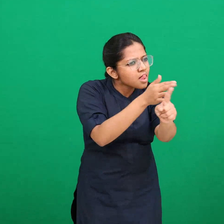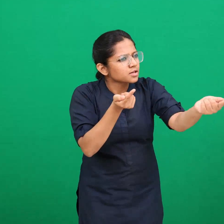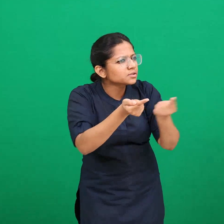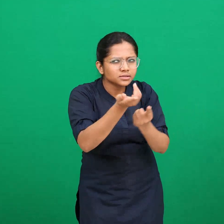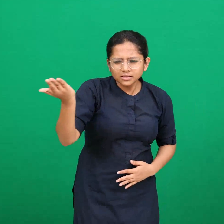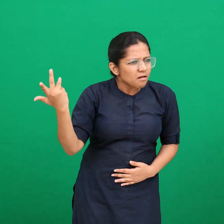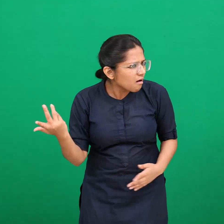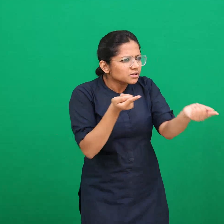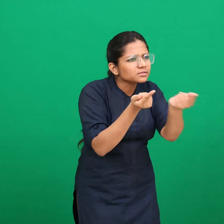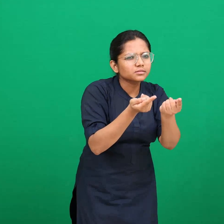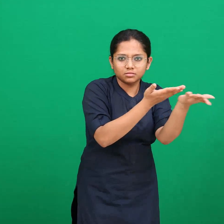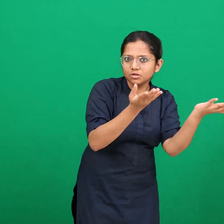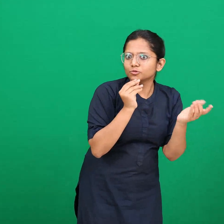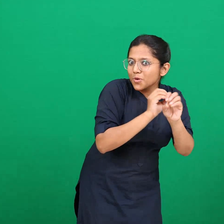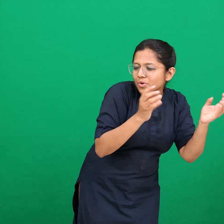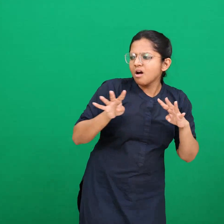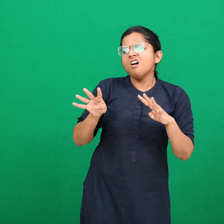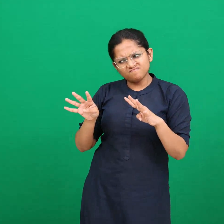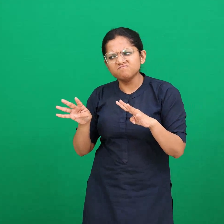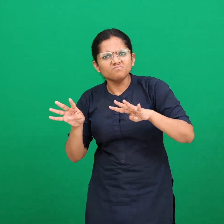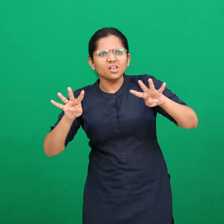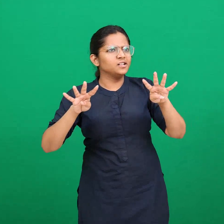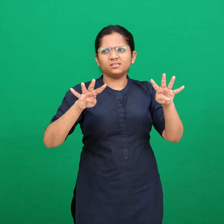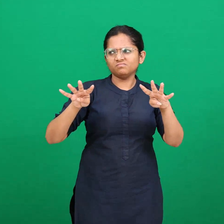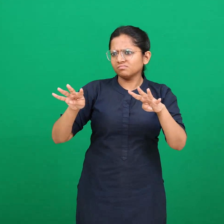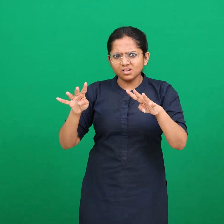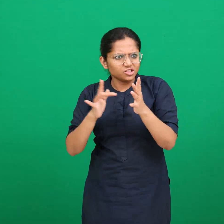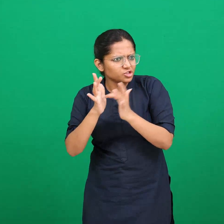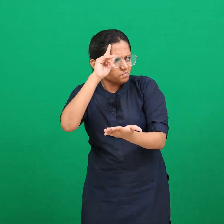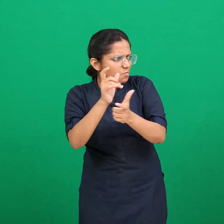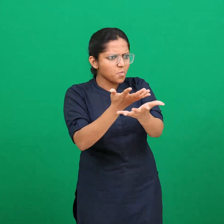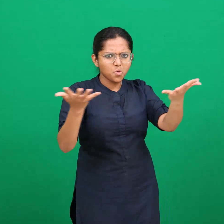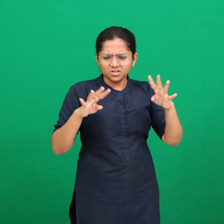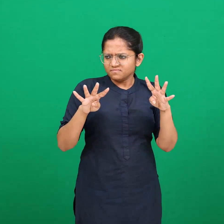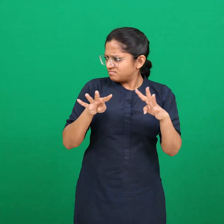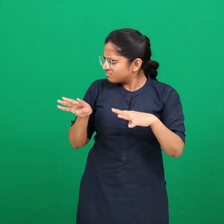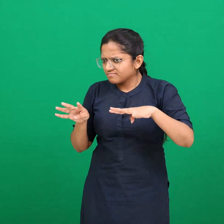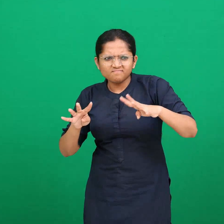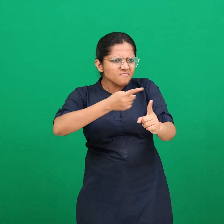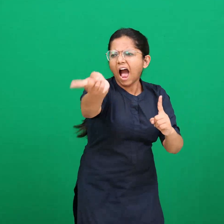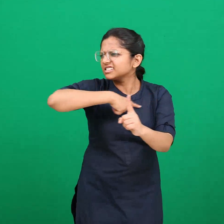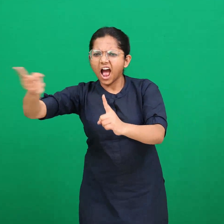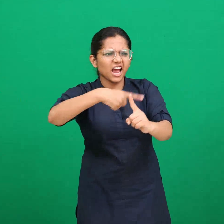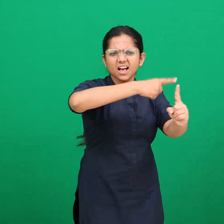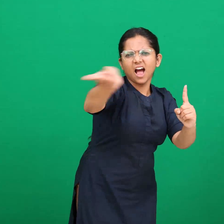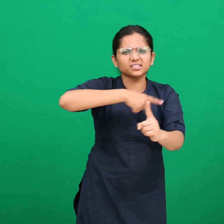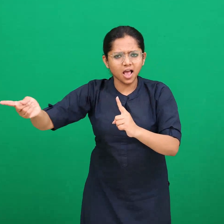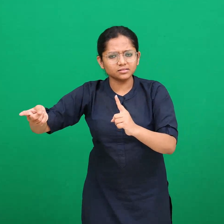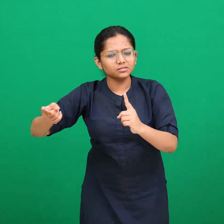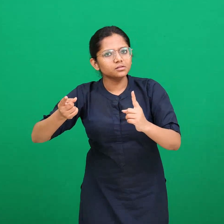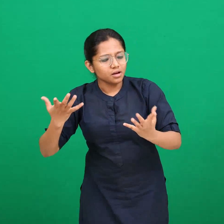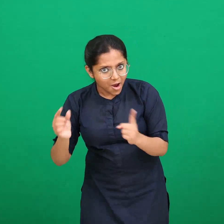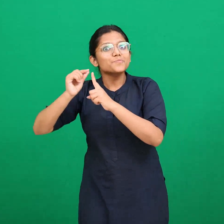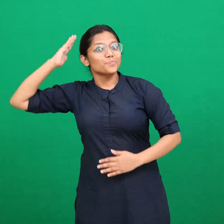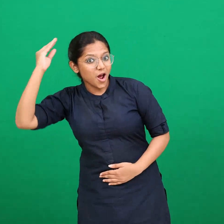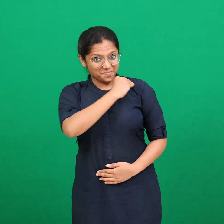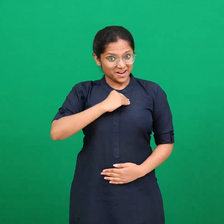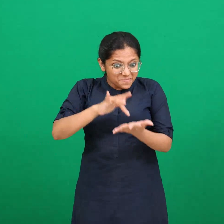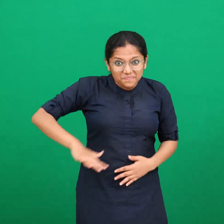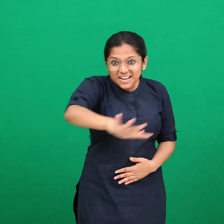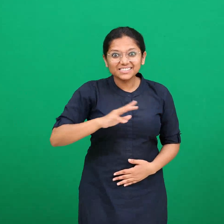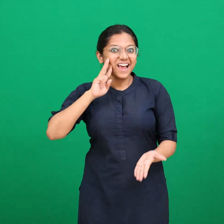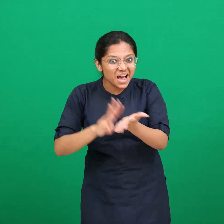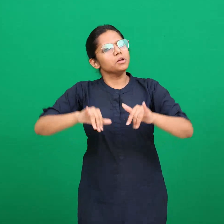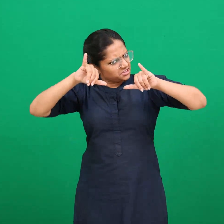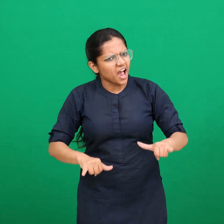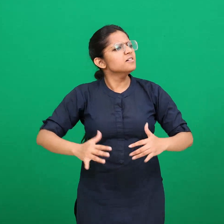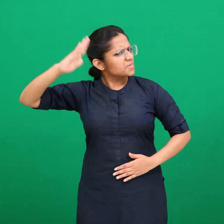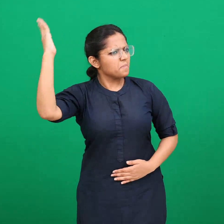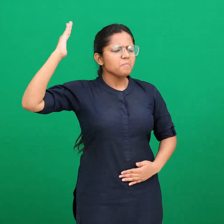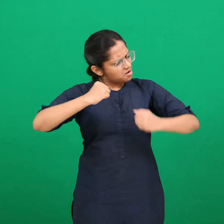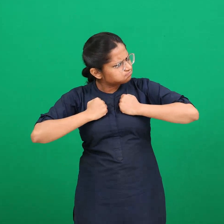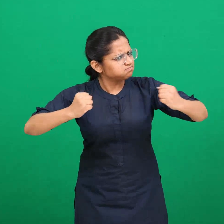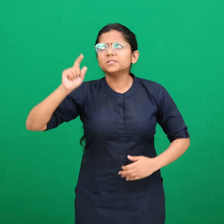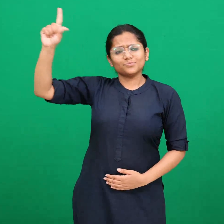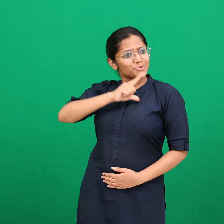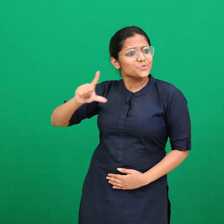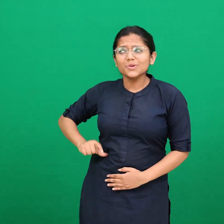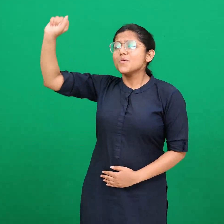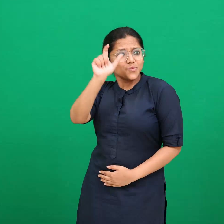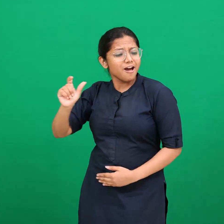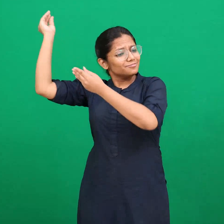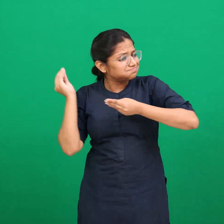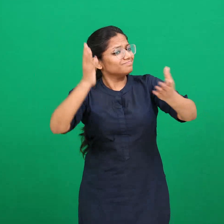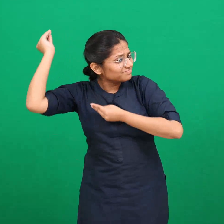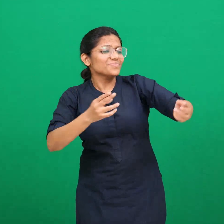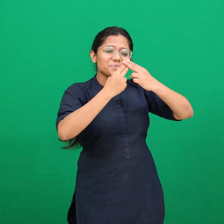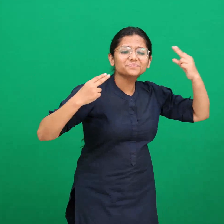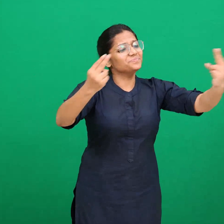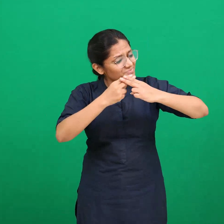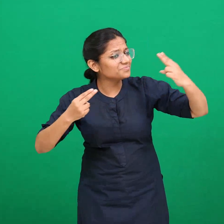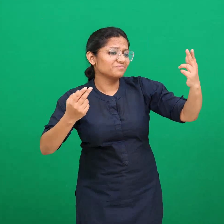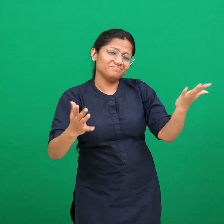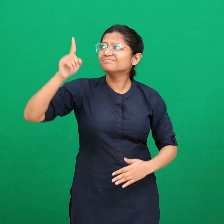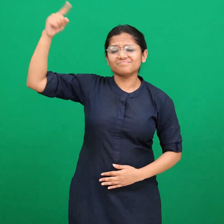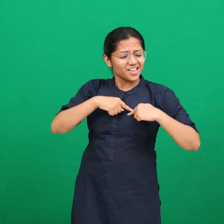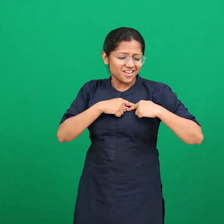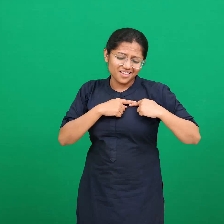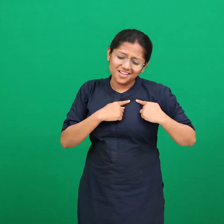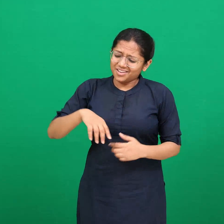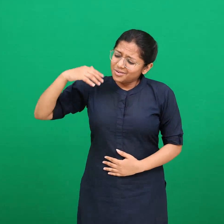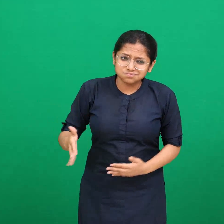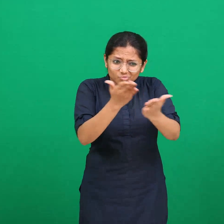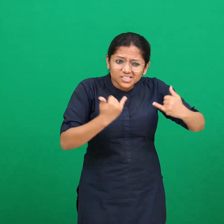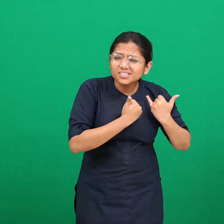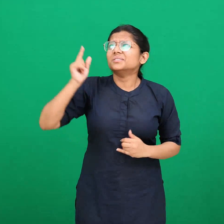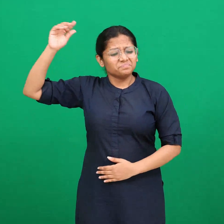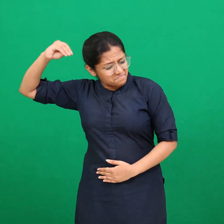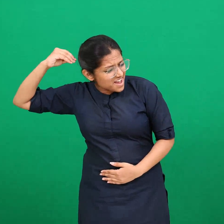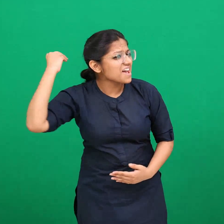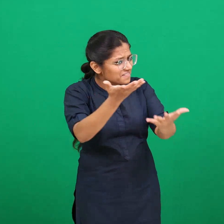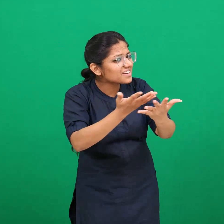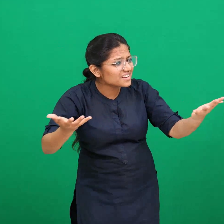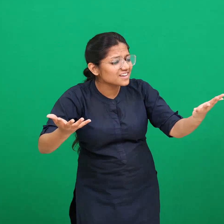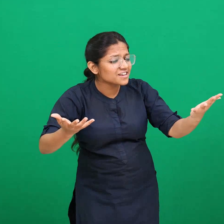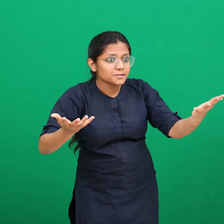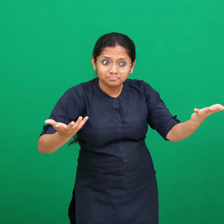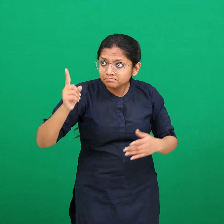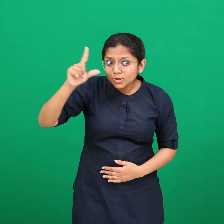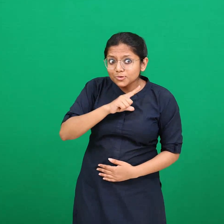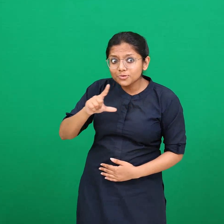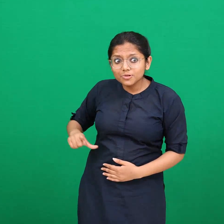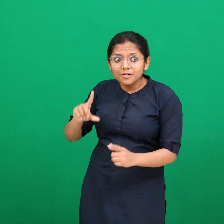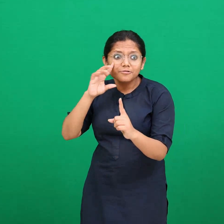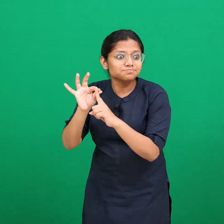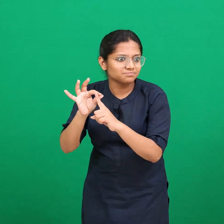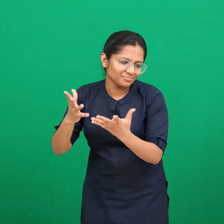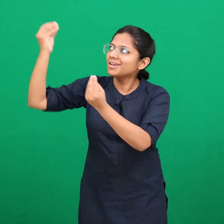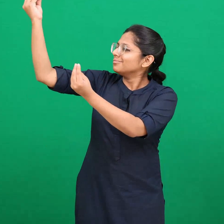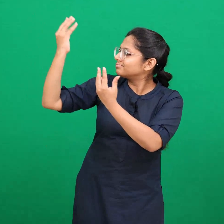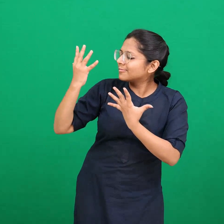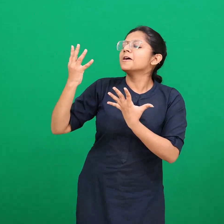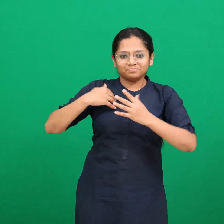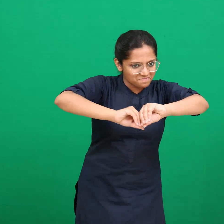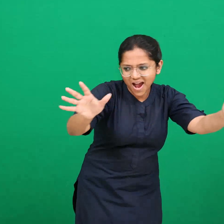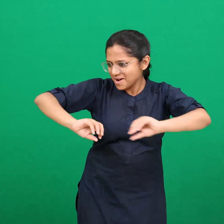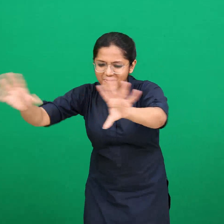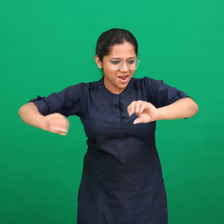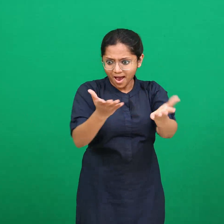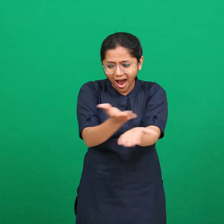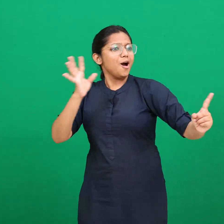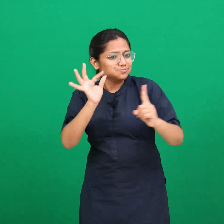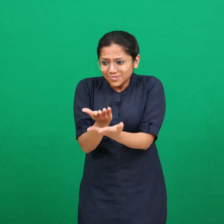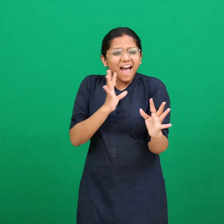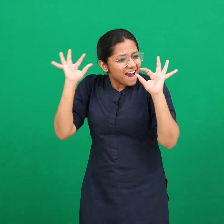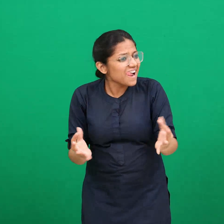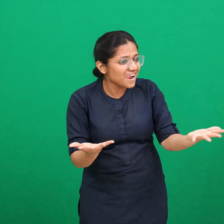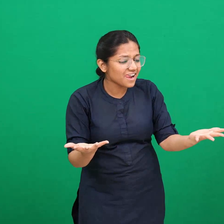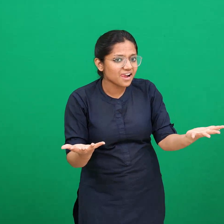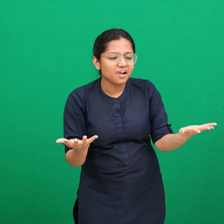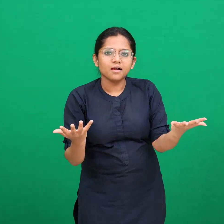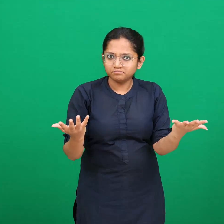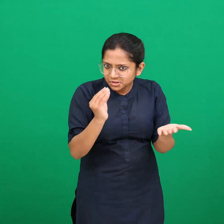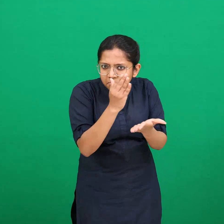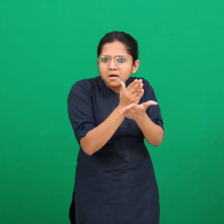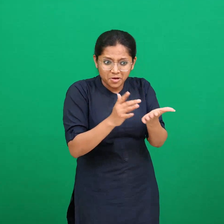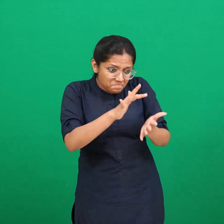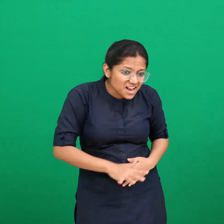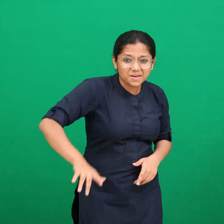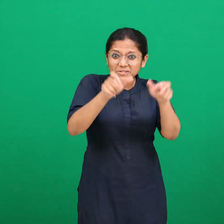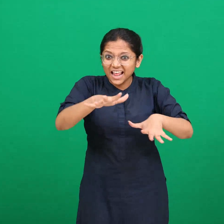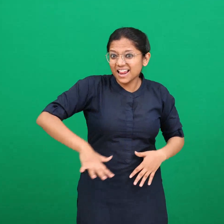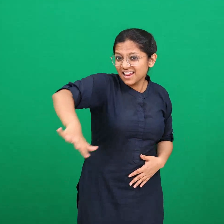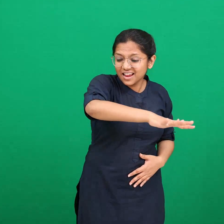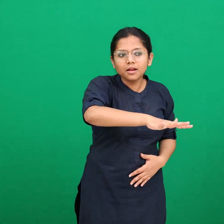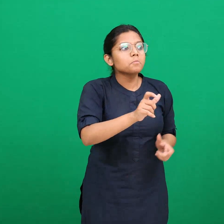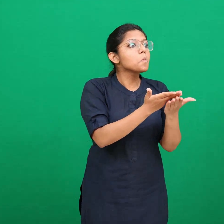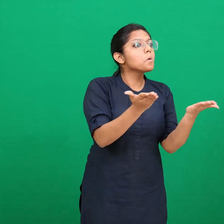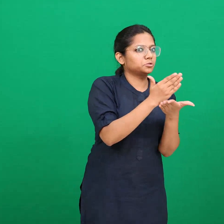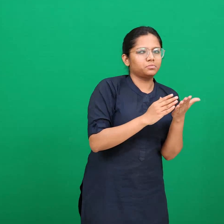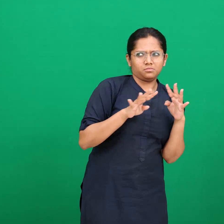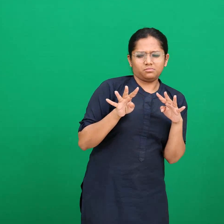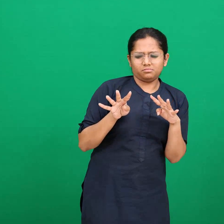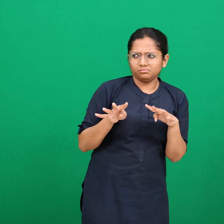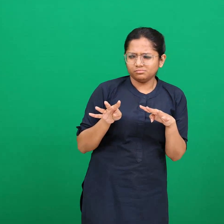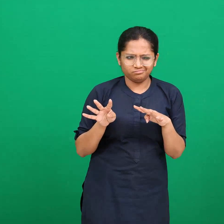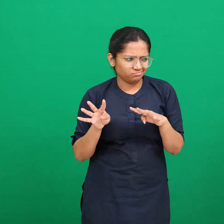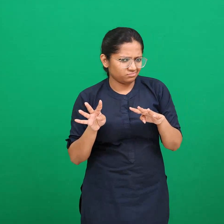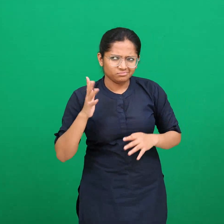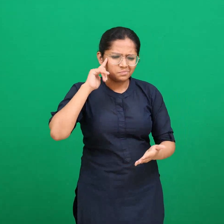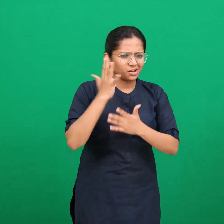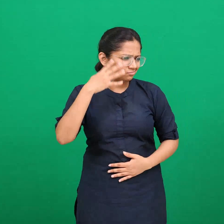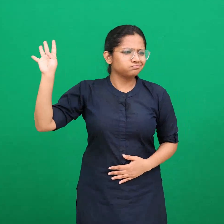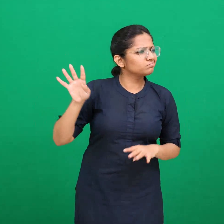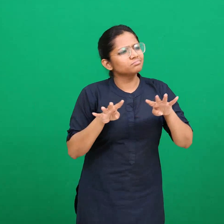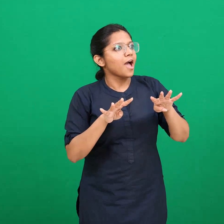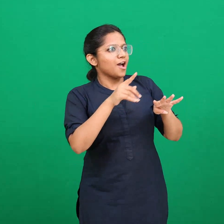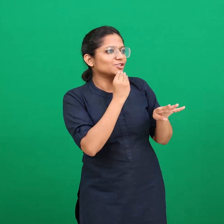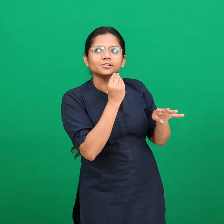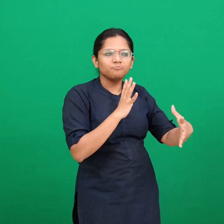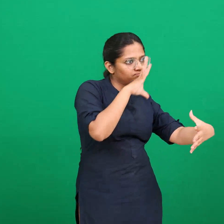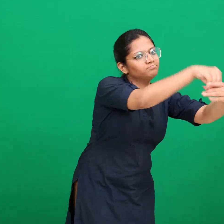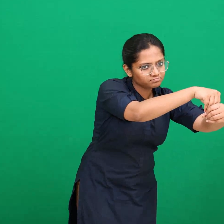So Paul and Barnabas spent considerable time there, speaking boldly for the Lord, who affirmed the message of His grace by enabling them to perform signs and wonders. The people of the city were divided.